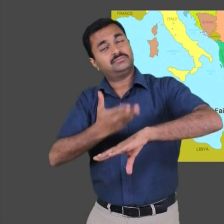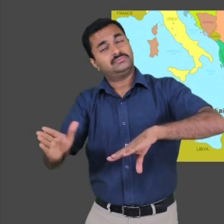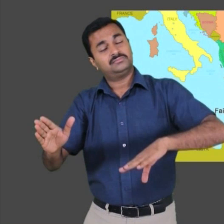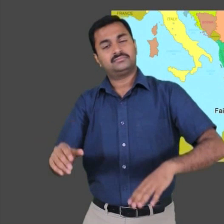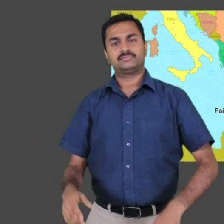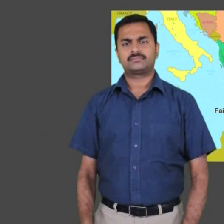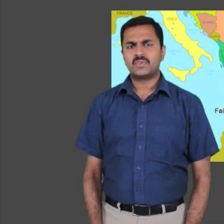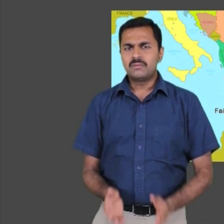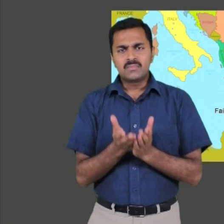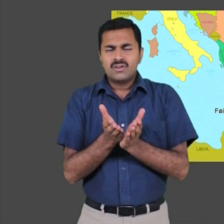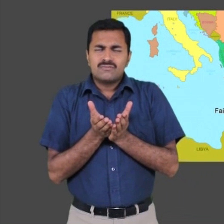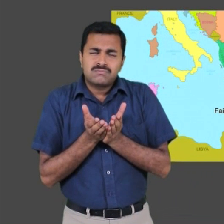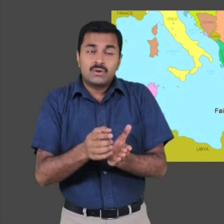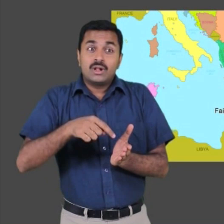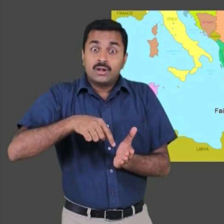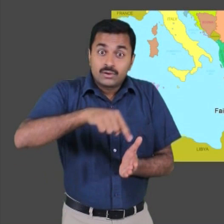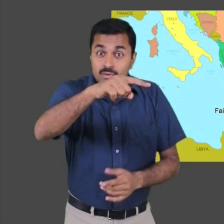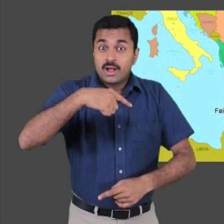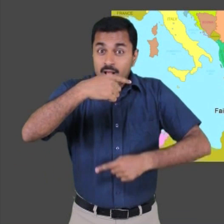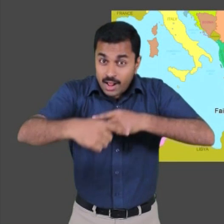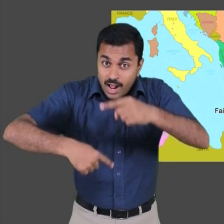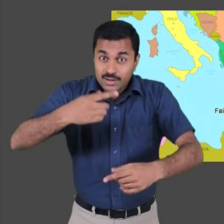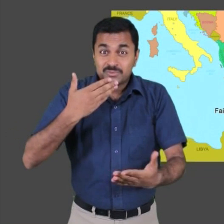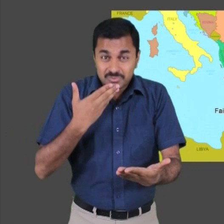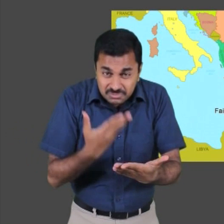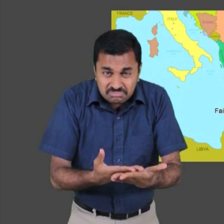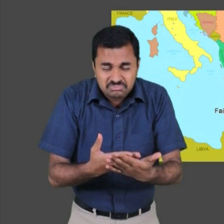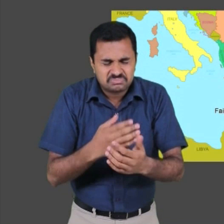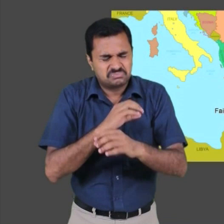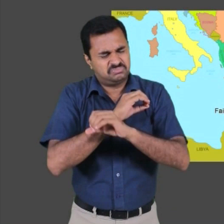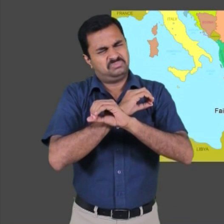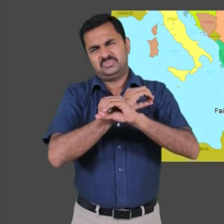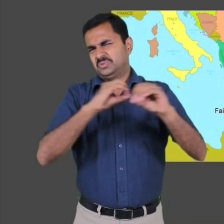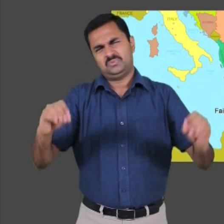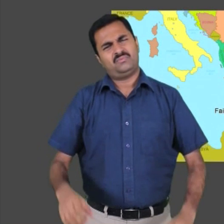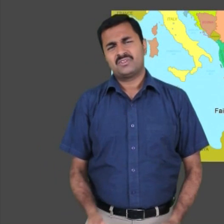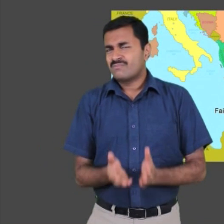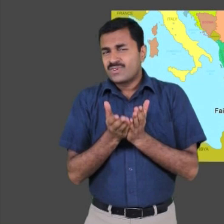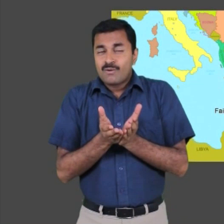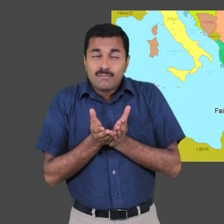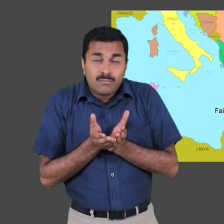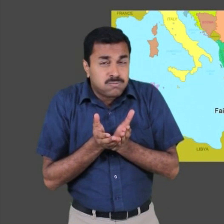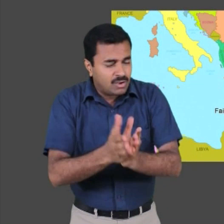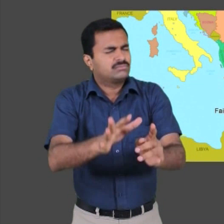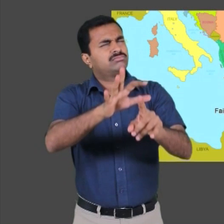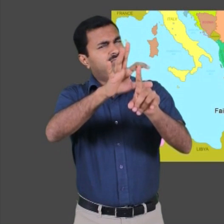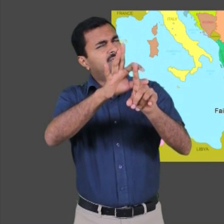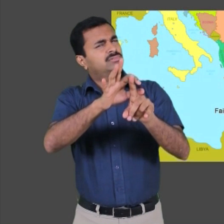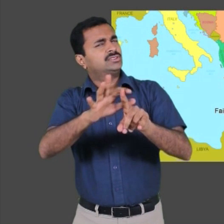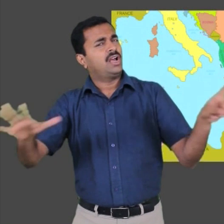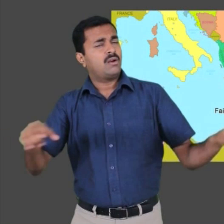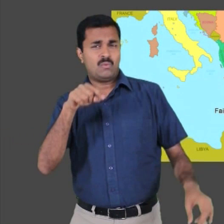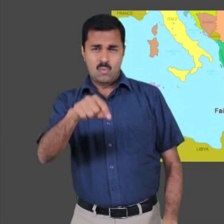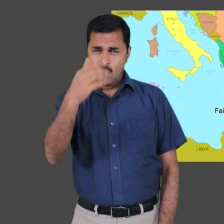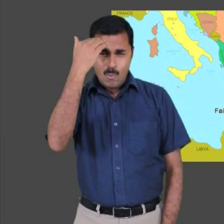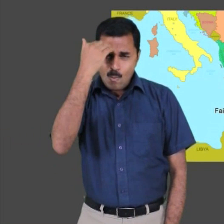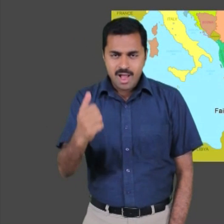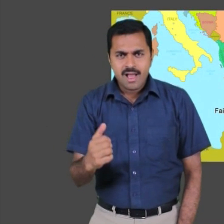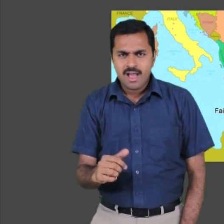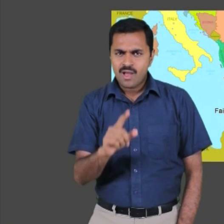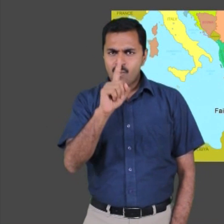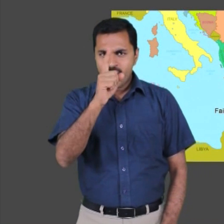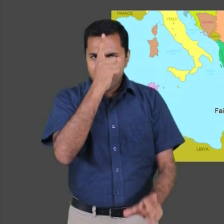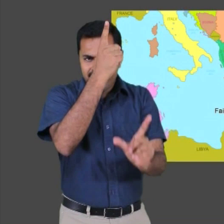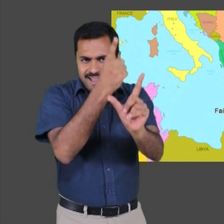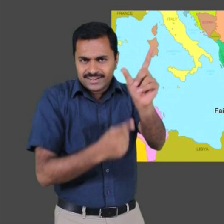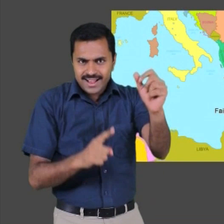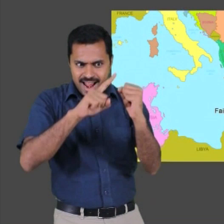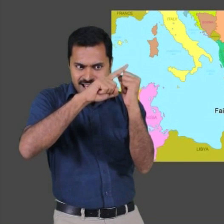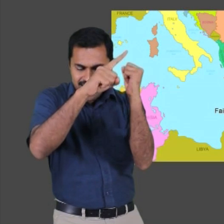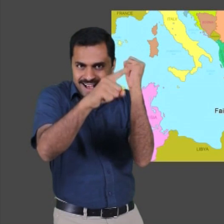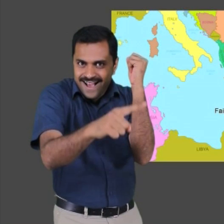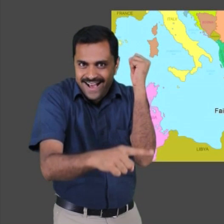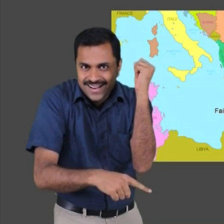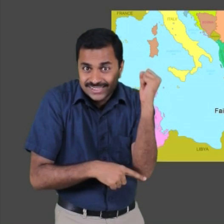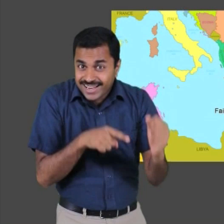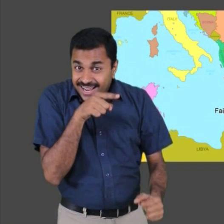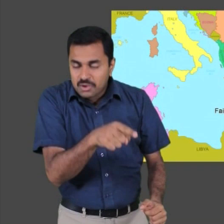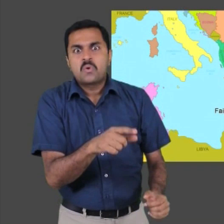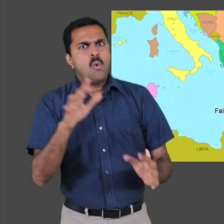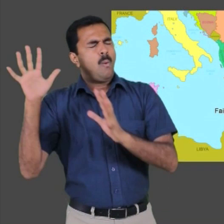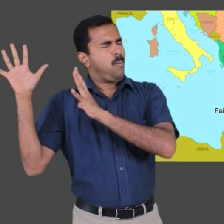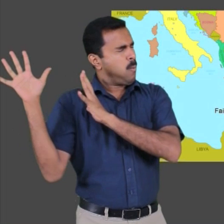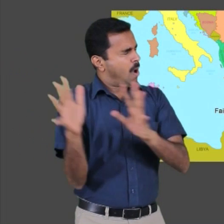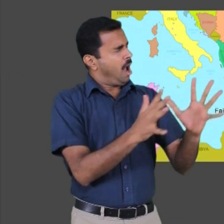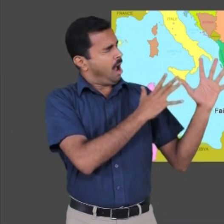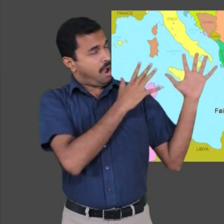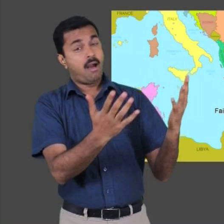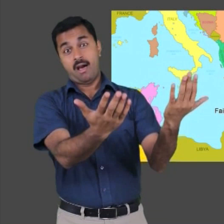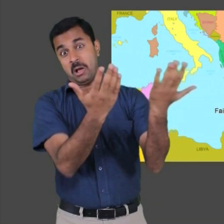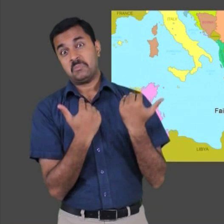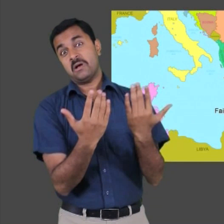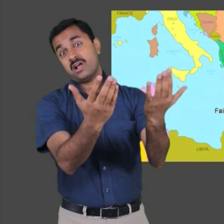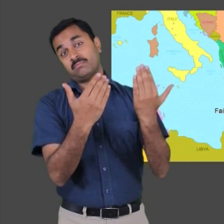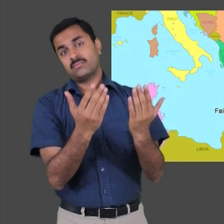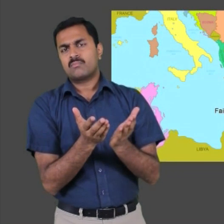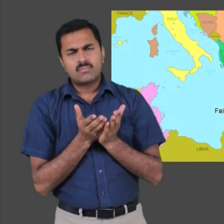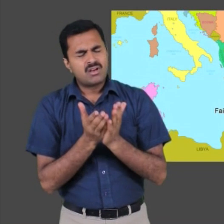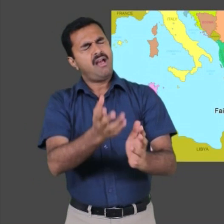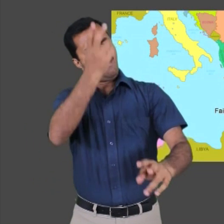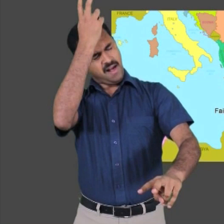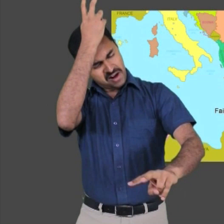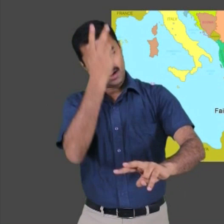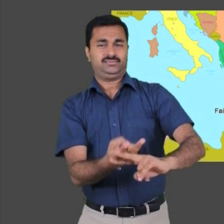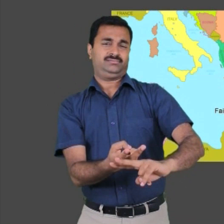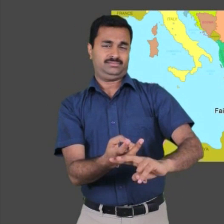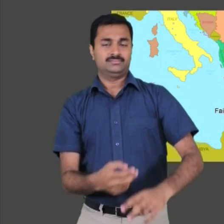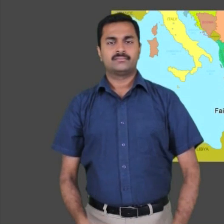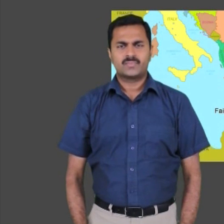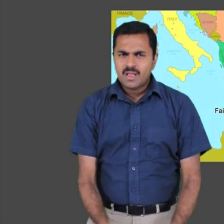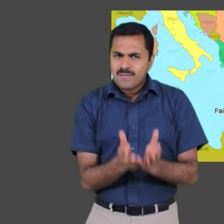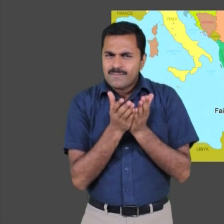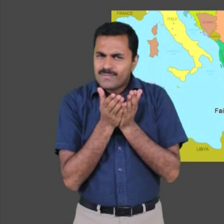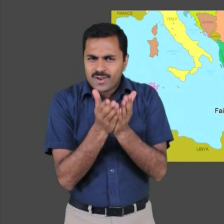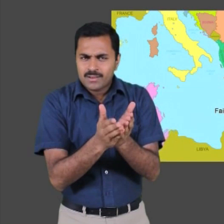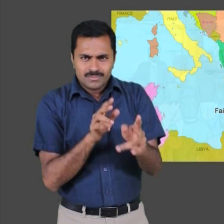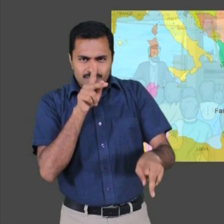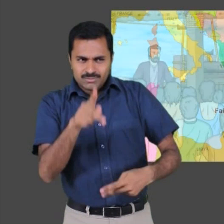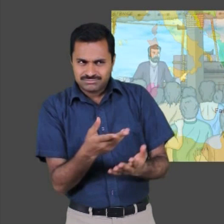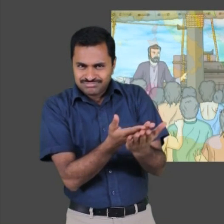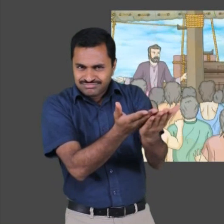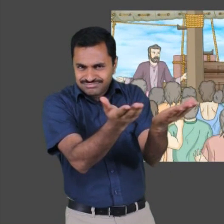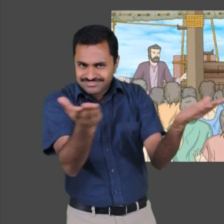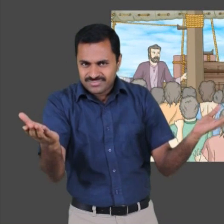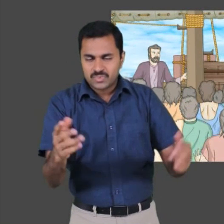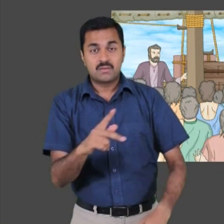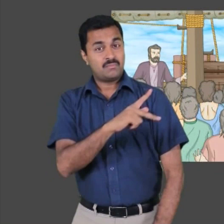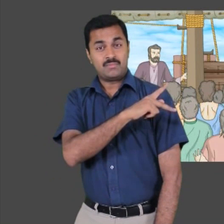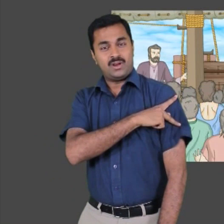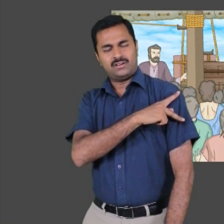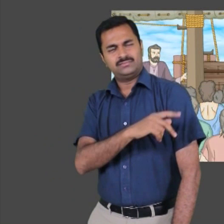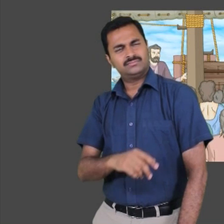By now much time had passed, and the voyage had already become dangerous because it was after the Fast.